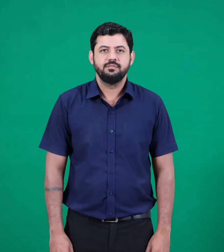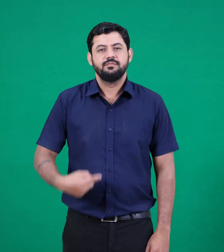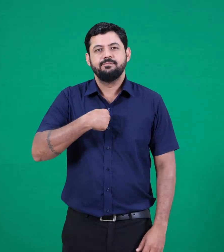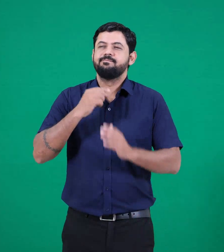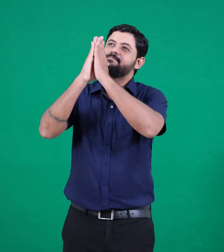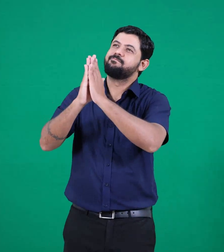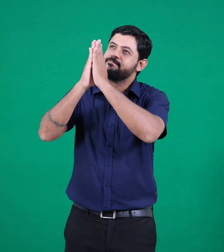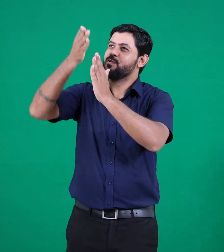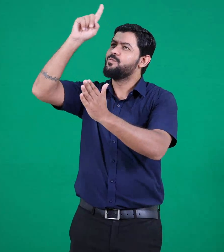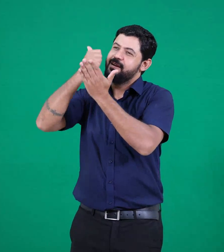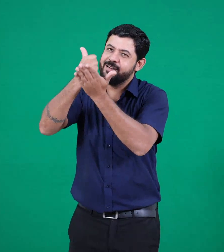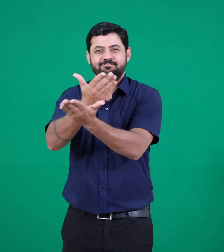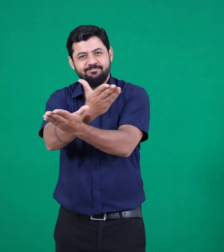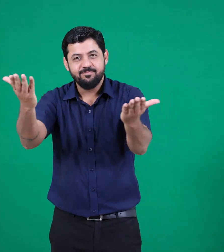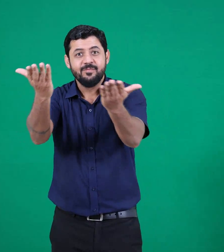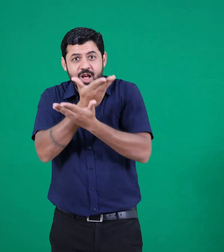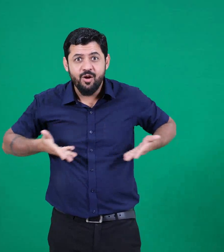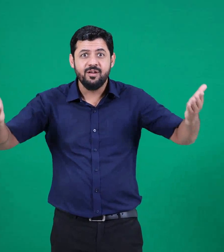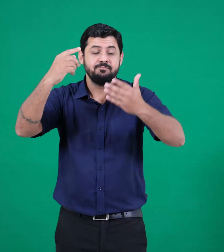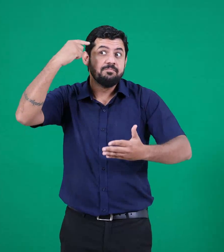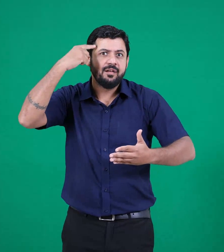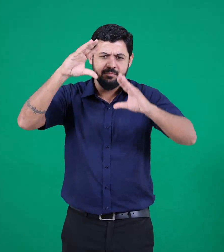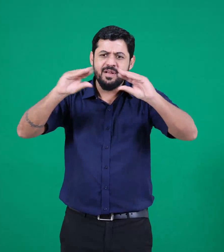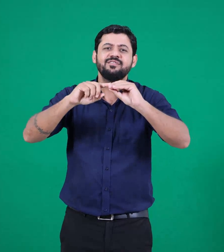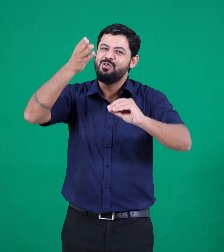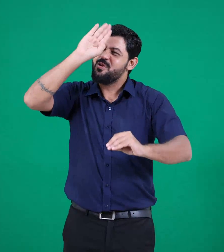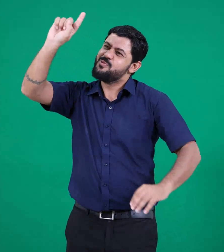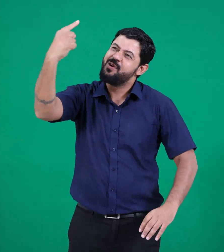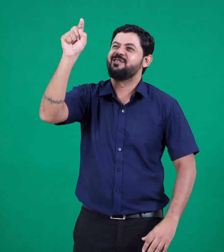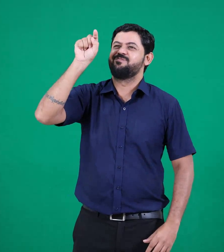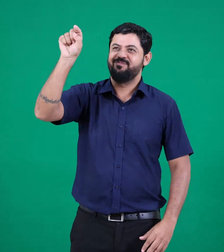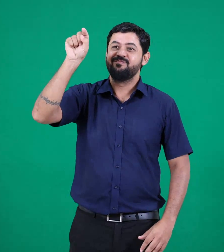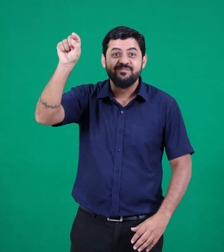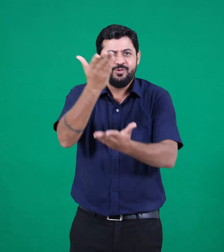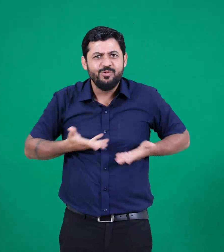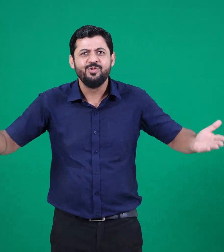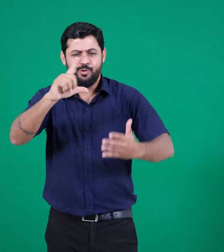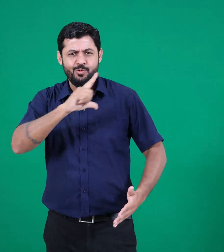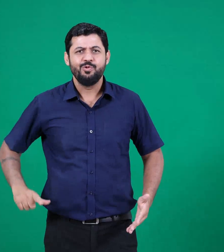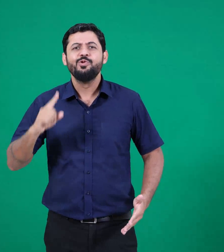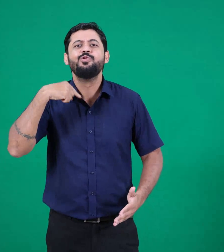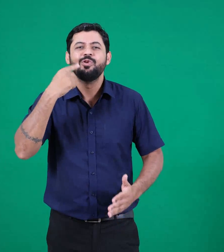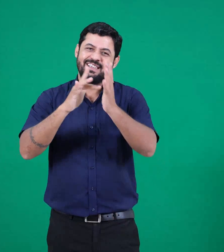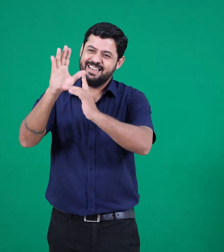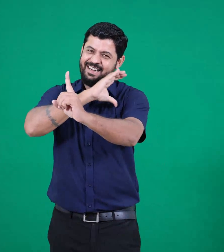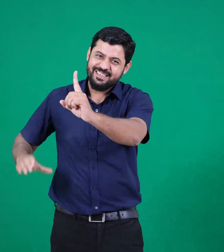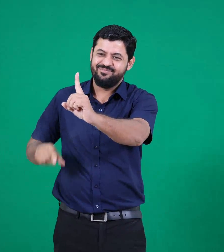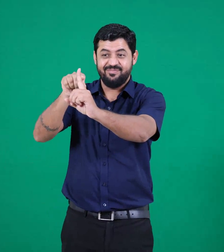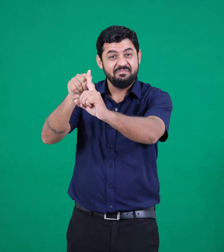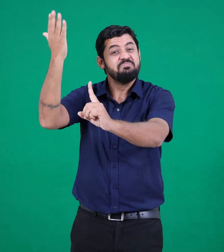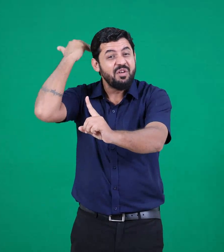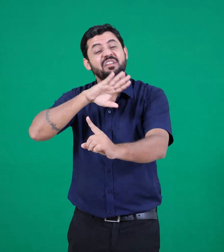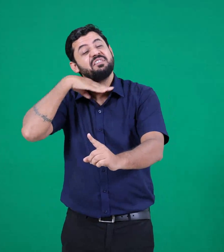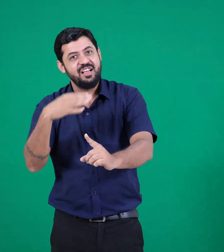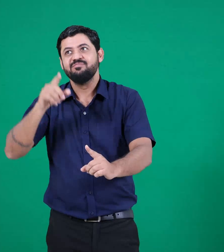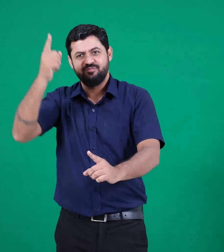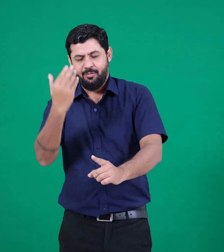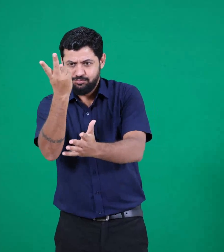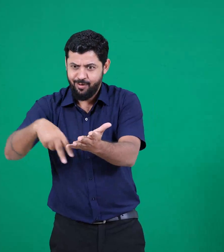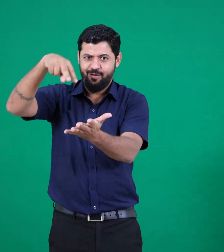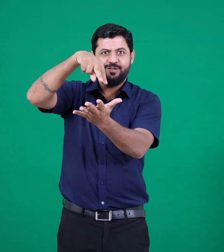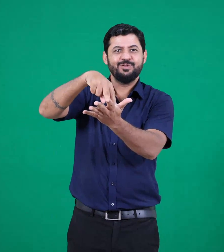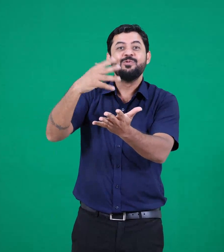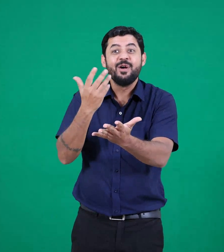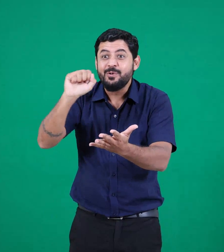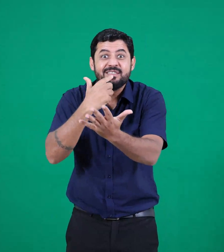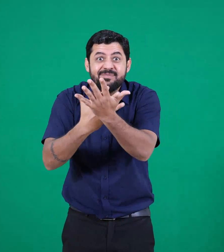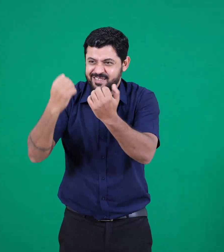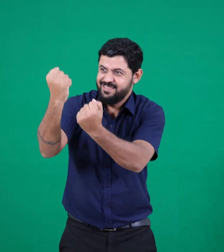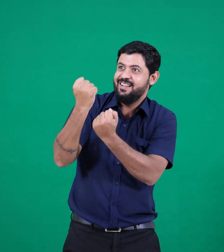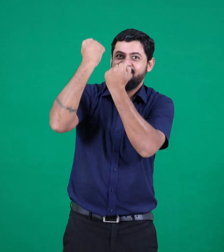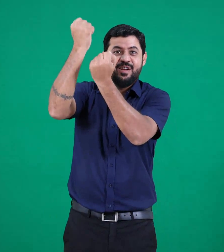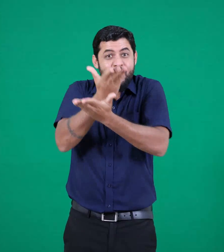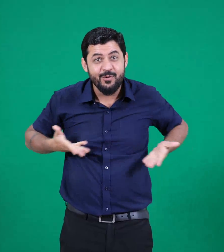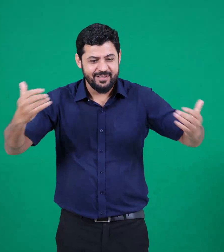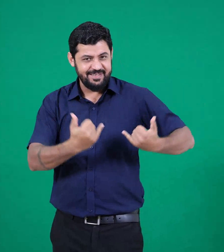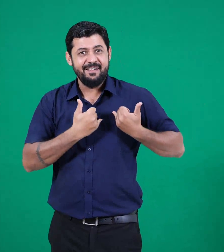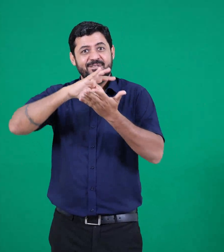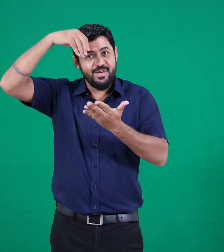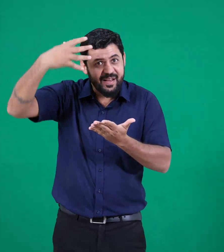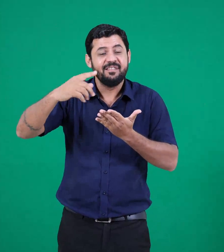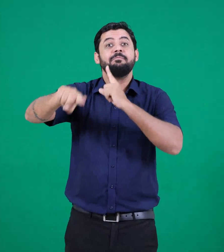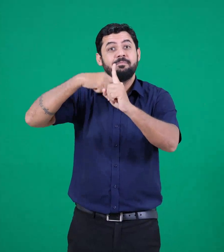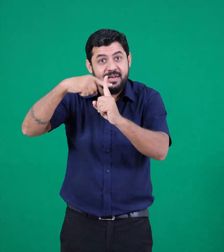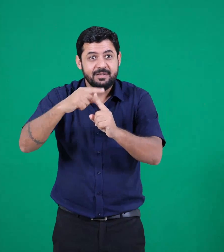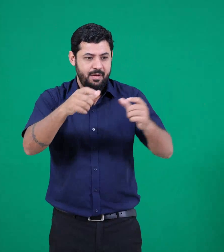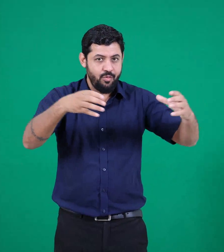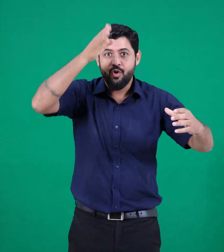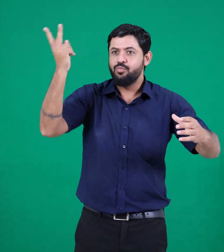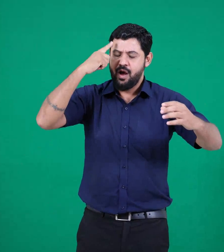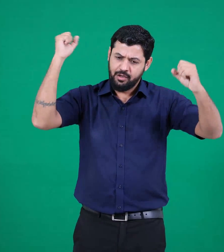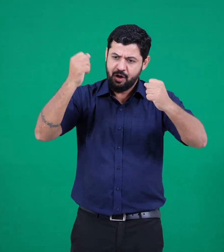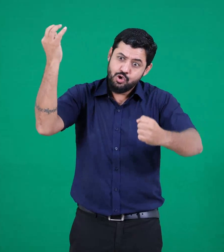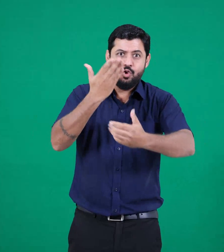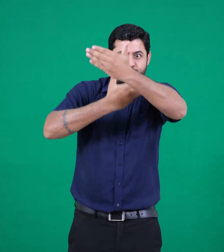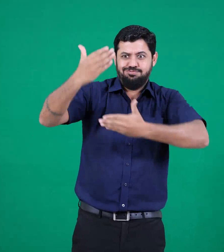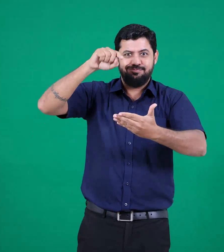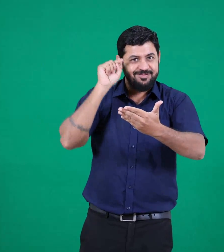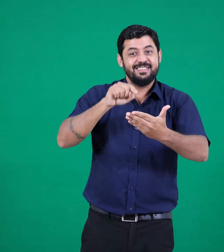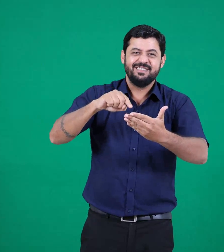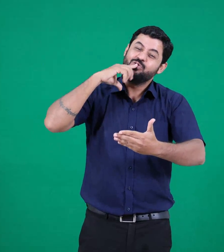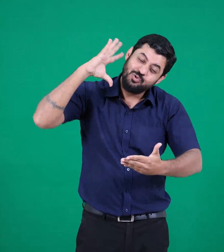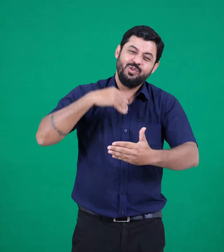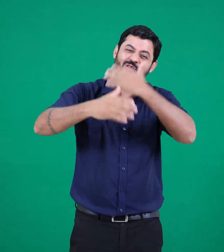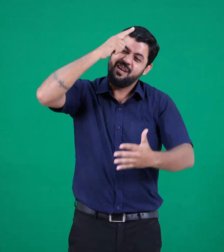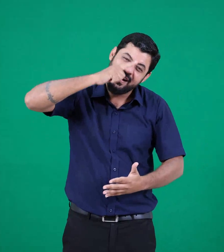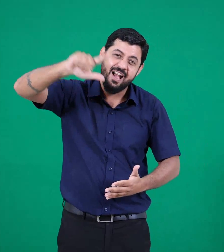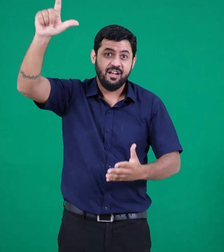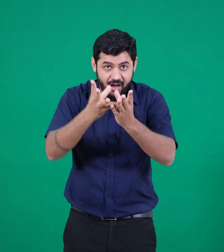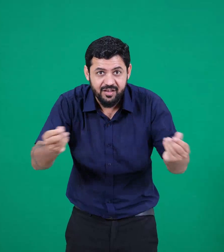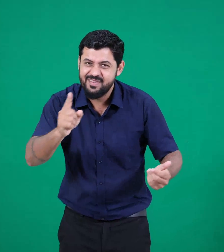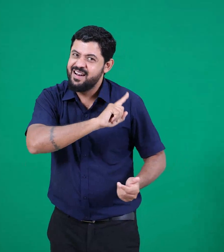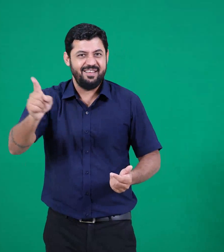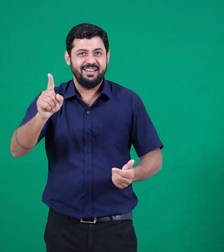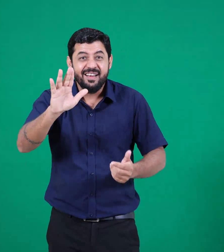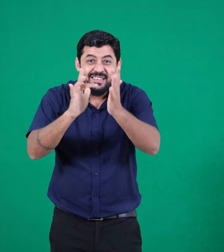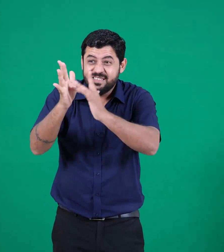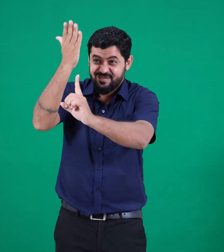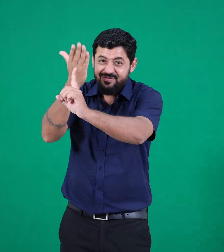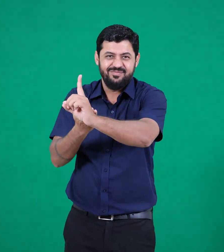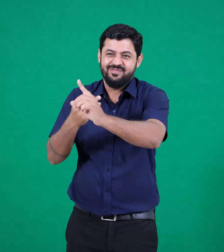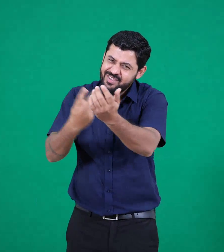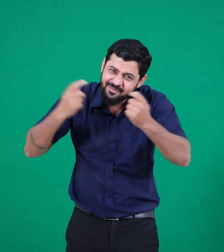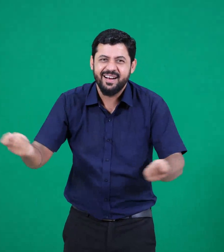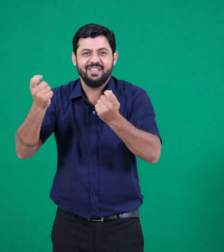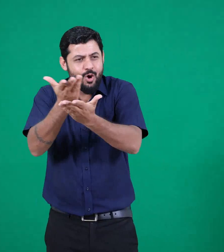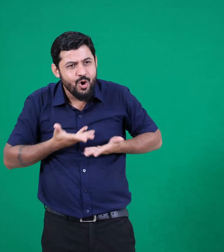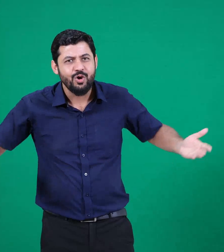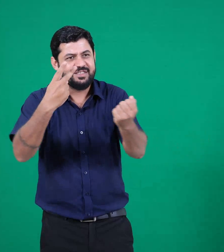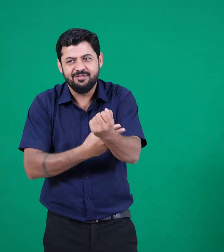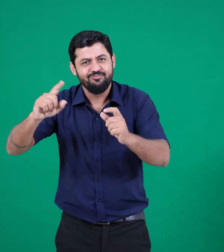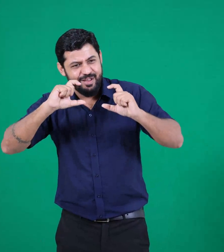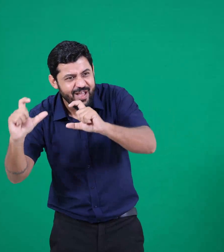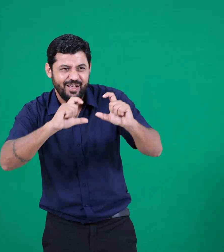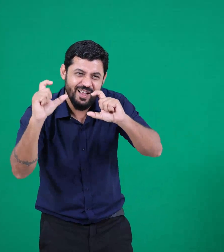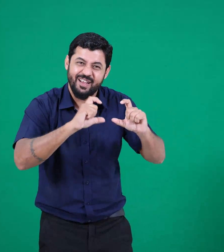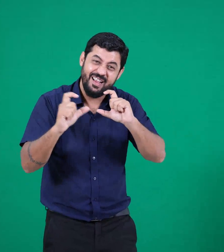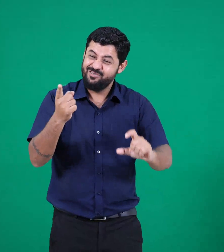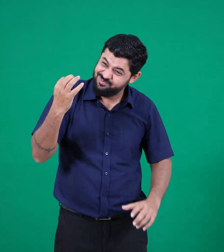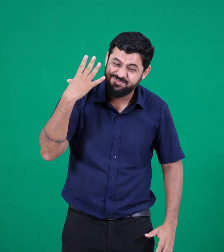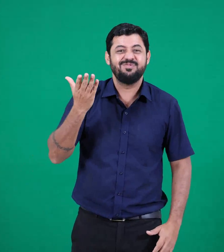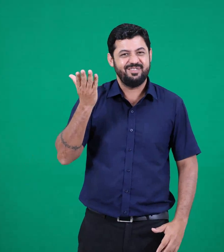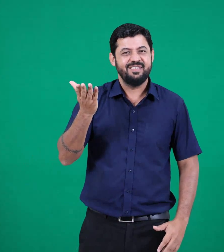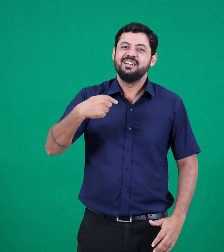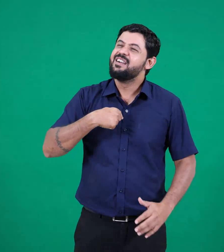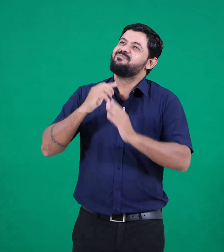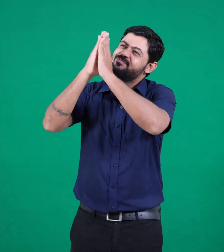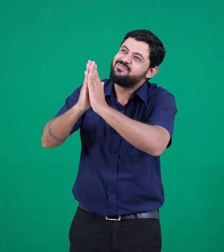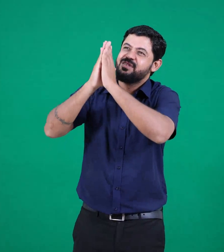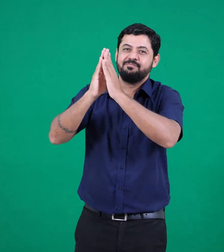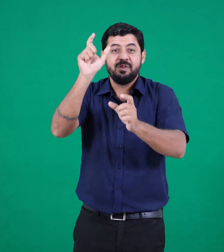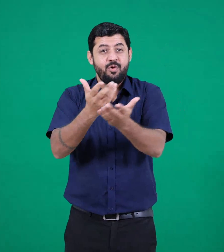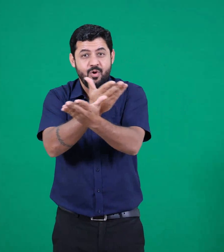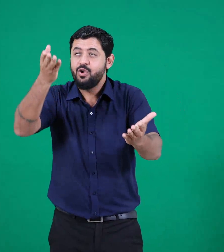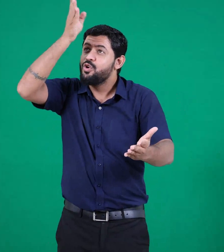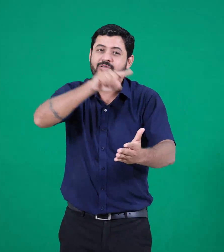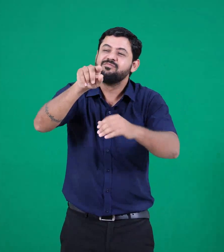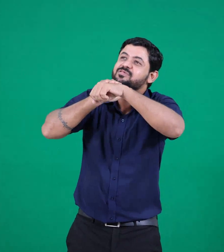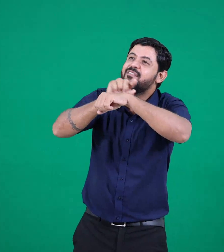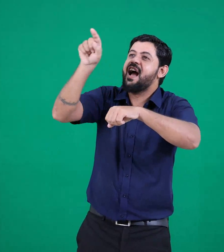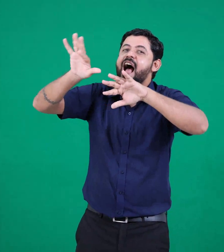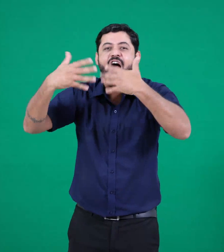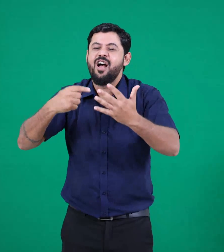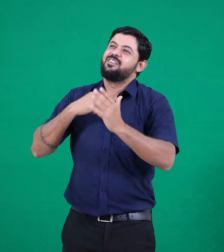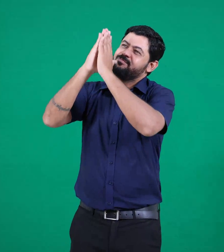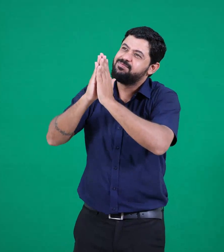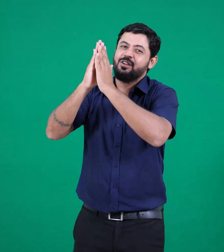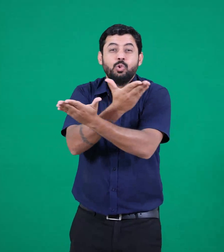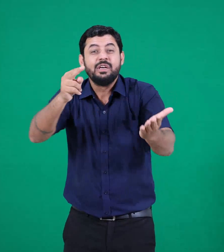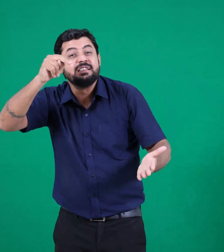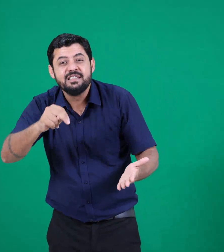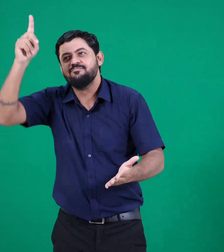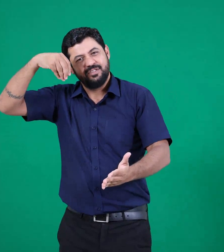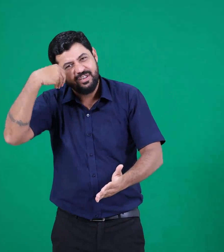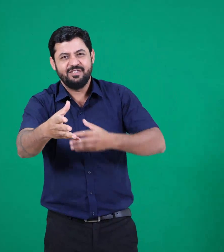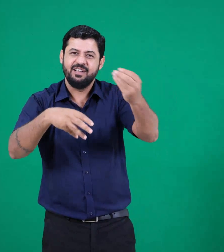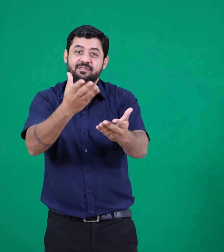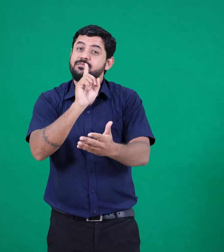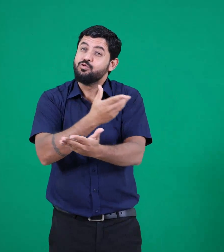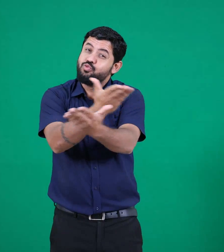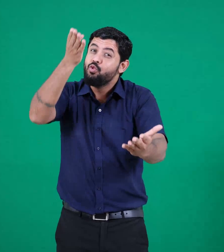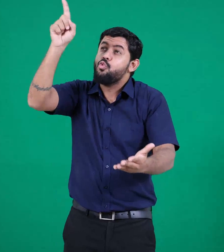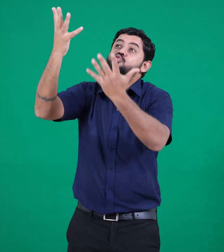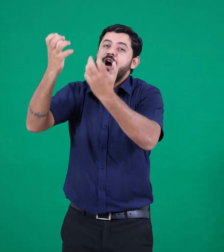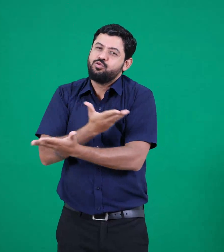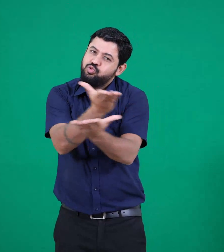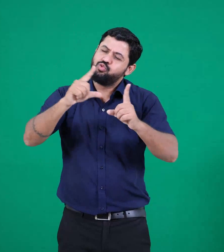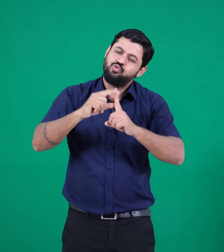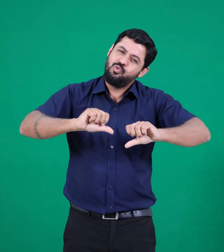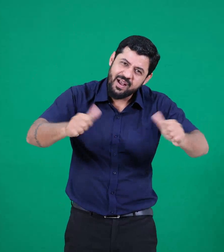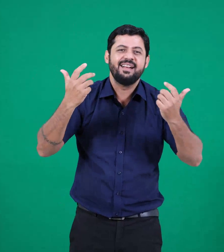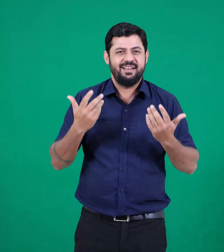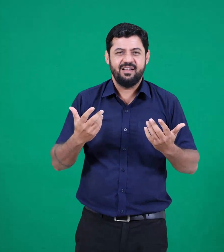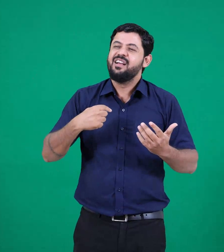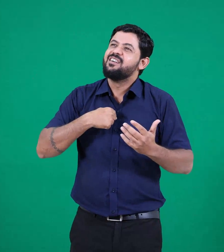Now may the God of peace, who through the blood of the eternal covenant brought back from the dead our Lord Jesus, that great Shepherd of the sheep, equip you with every good thing to do His will.